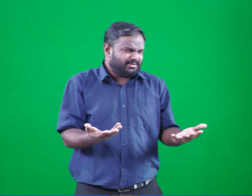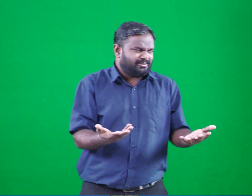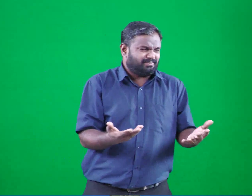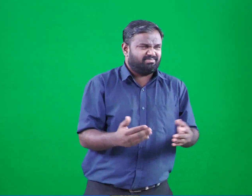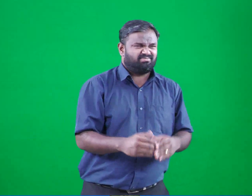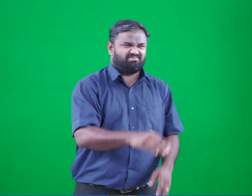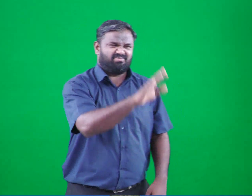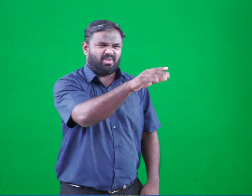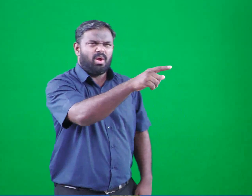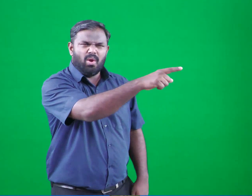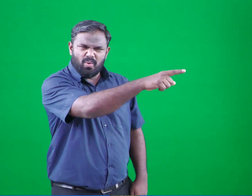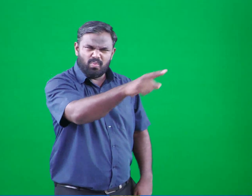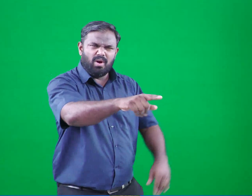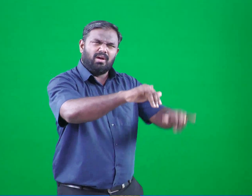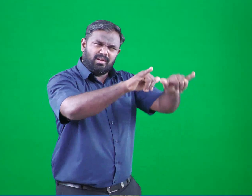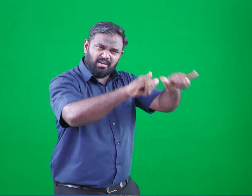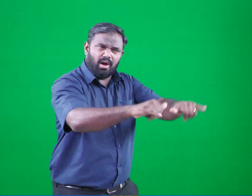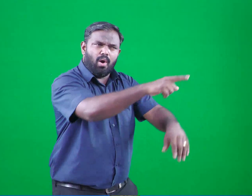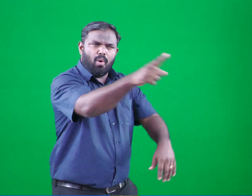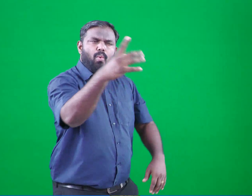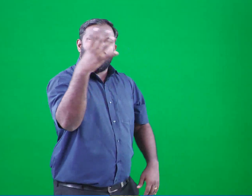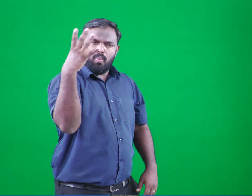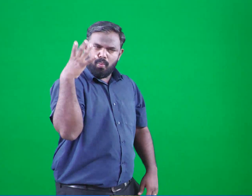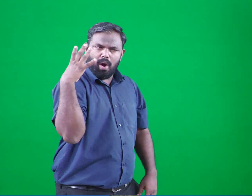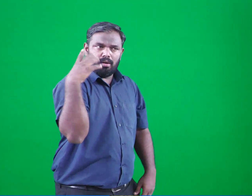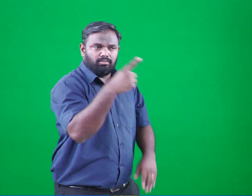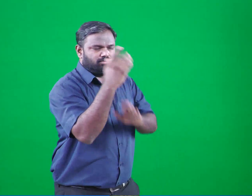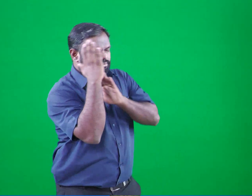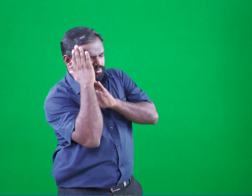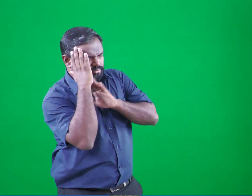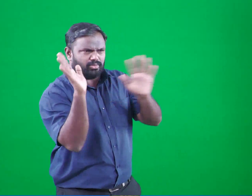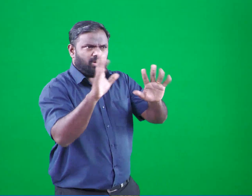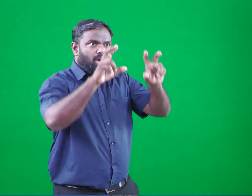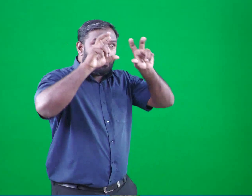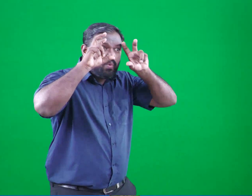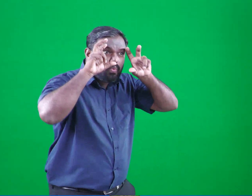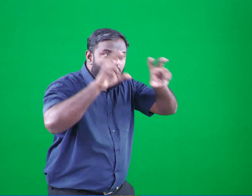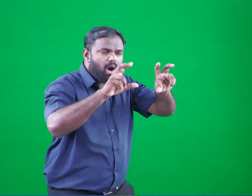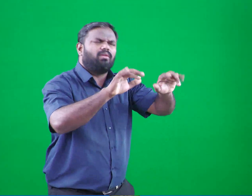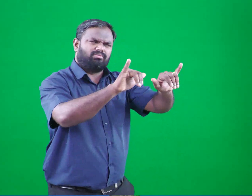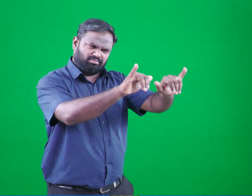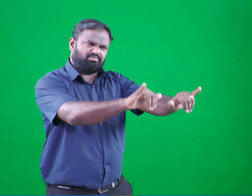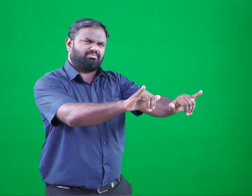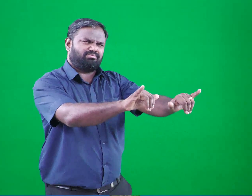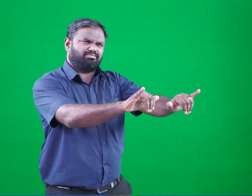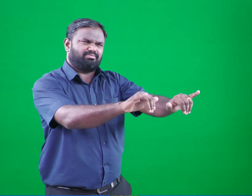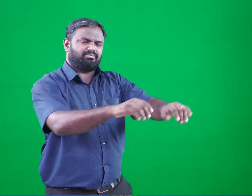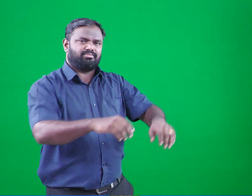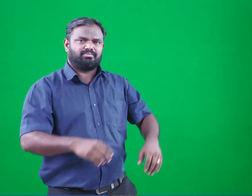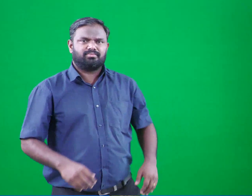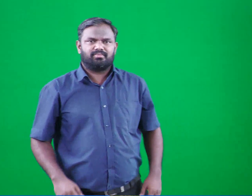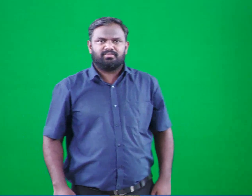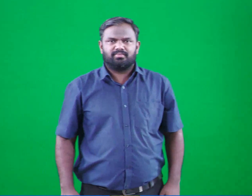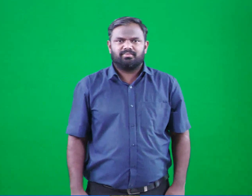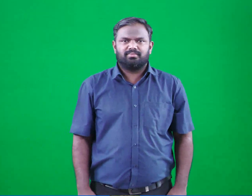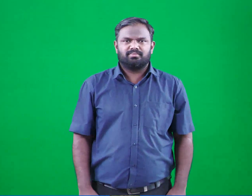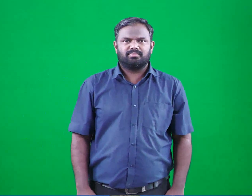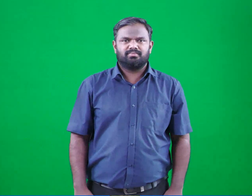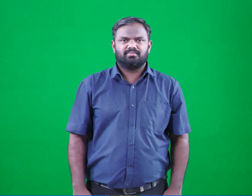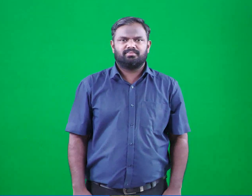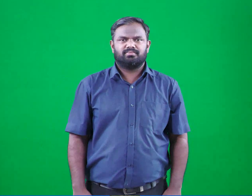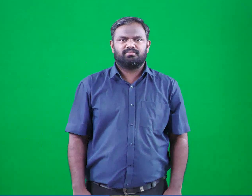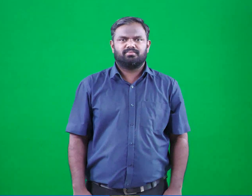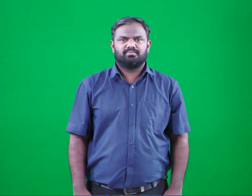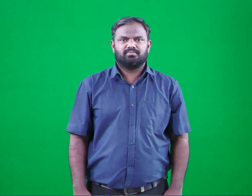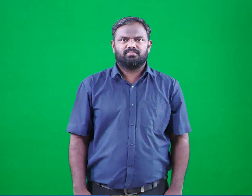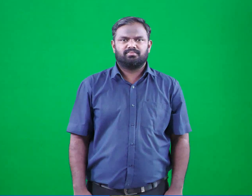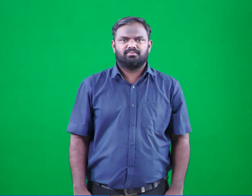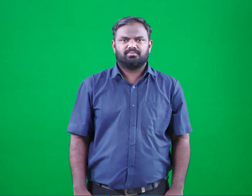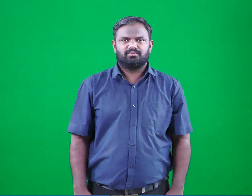Stay here and keep watch."